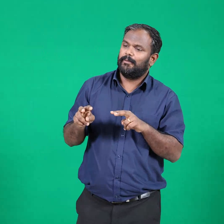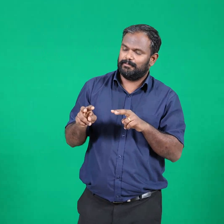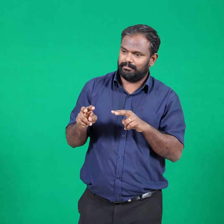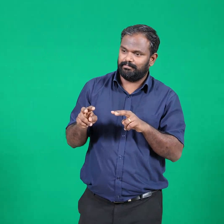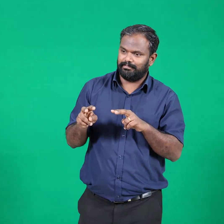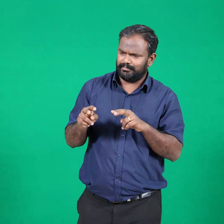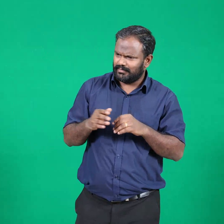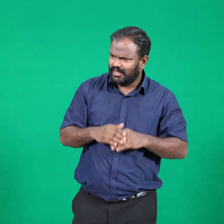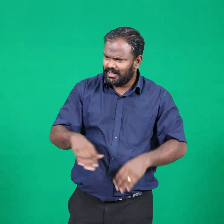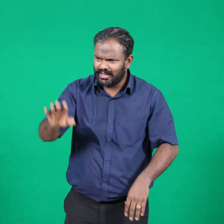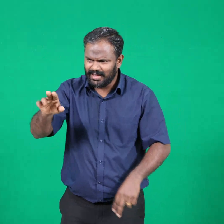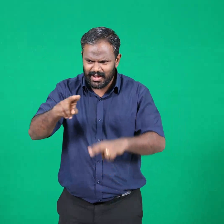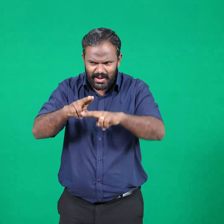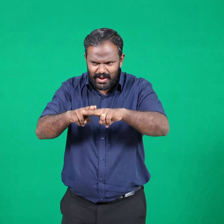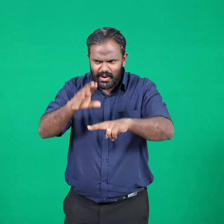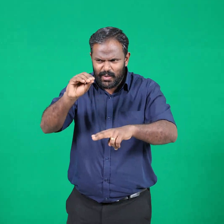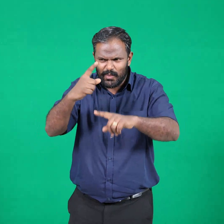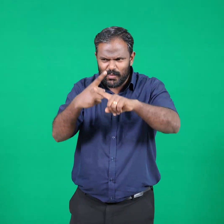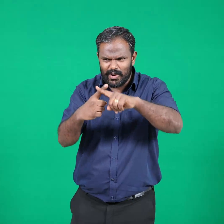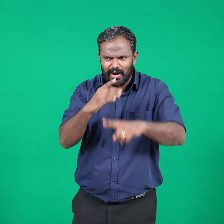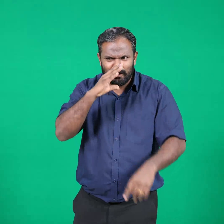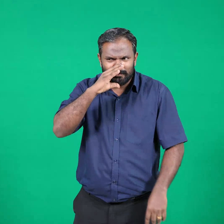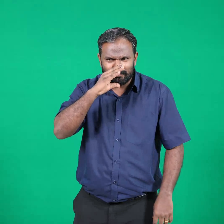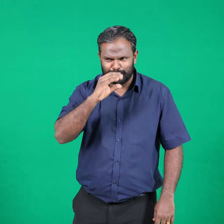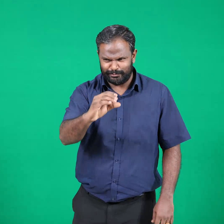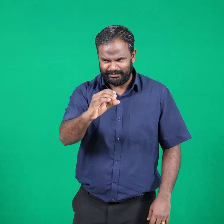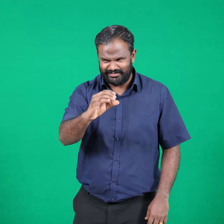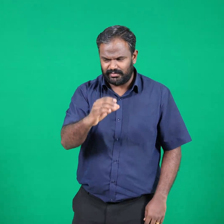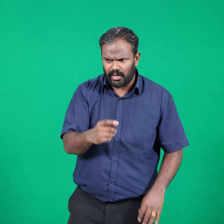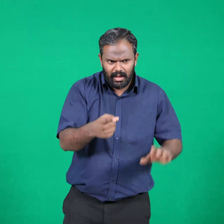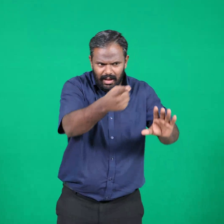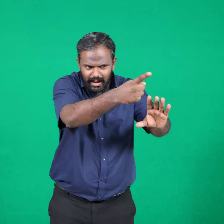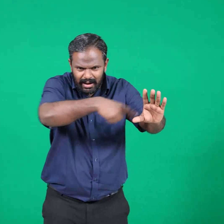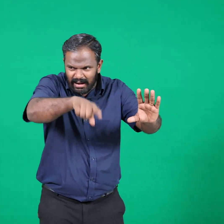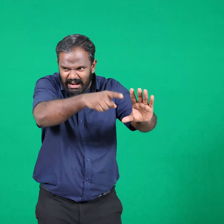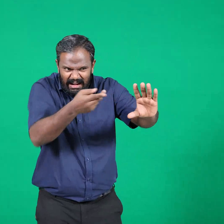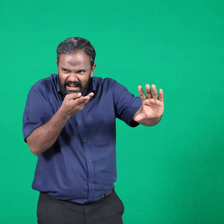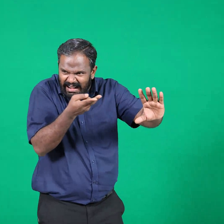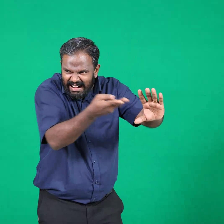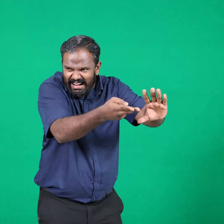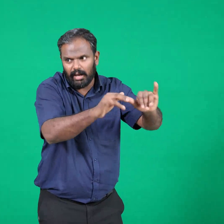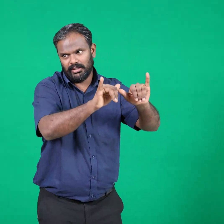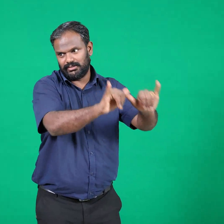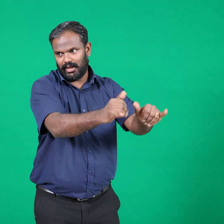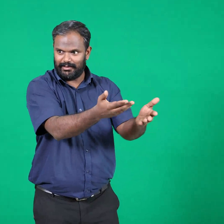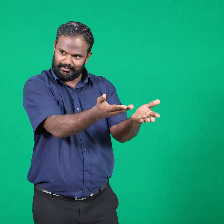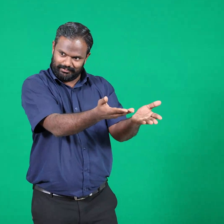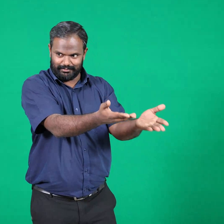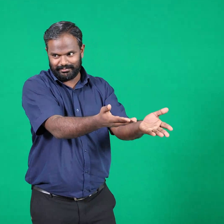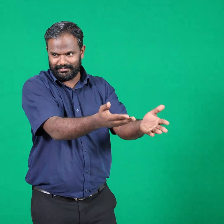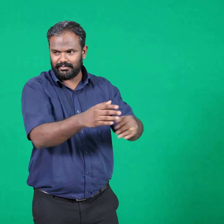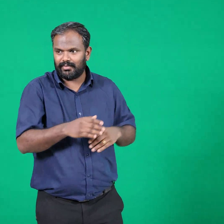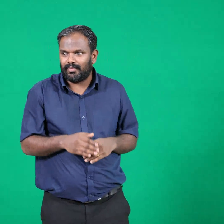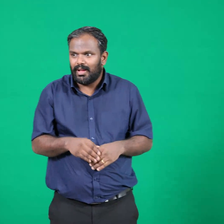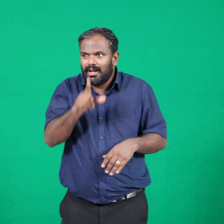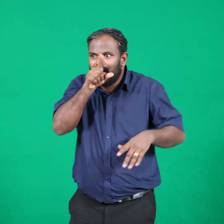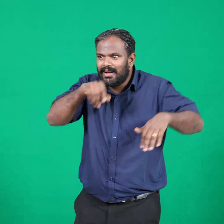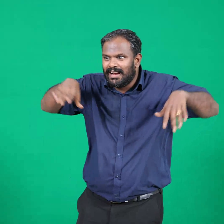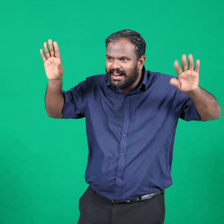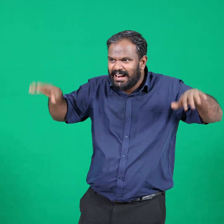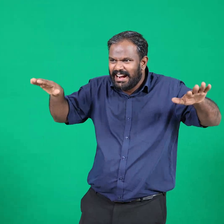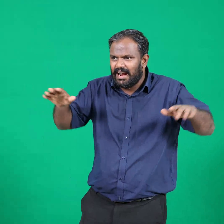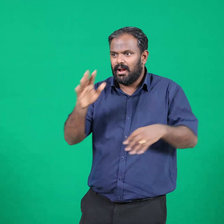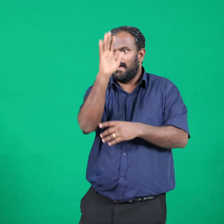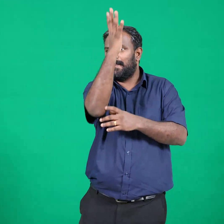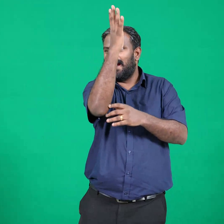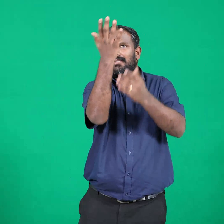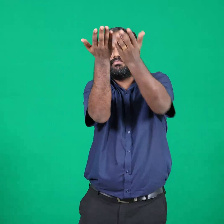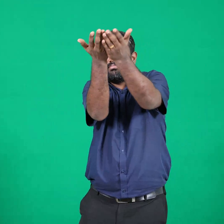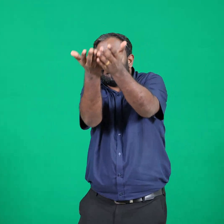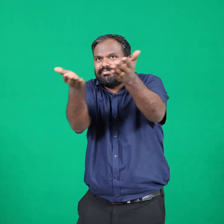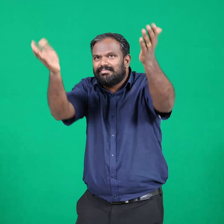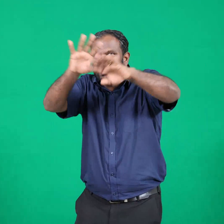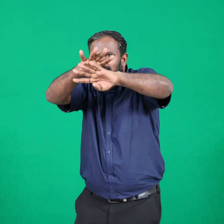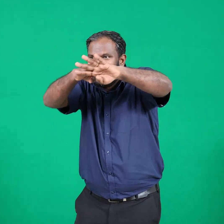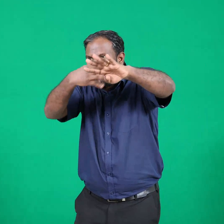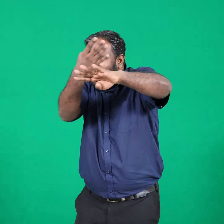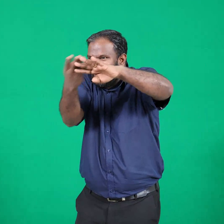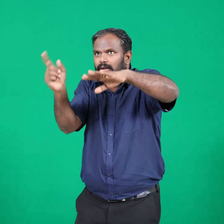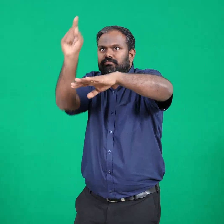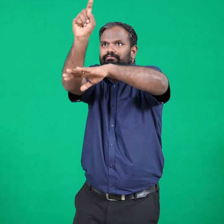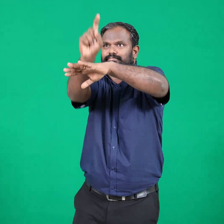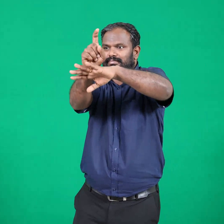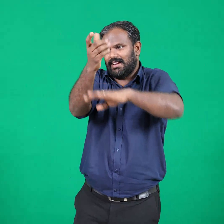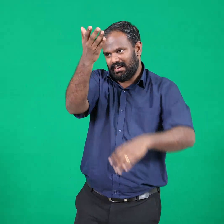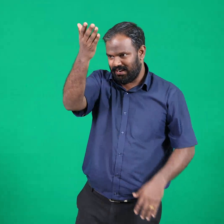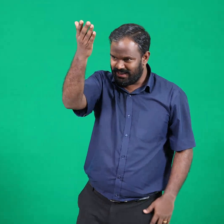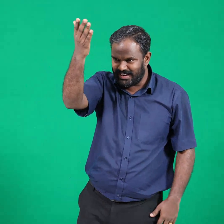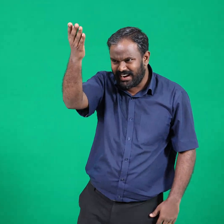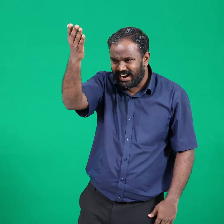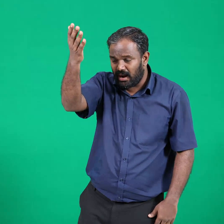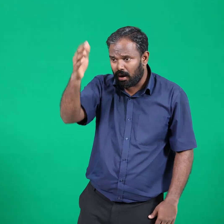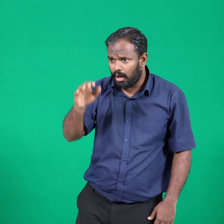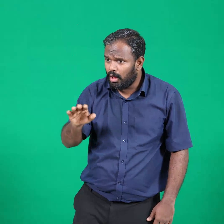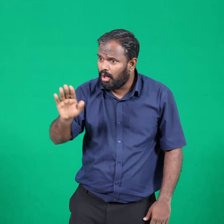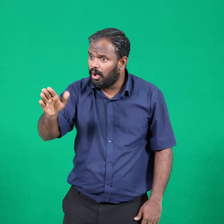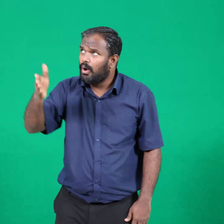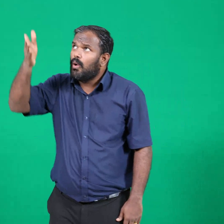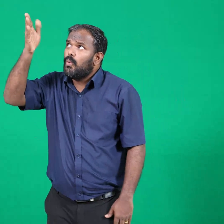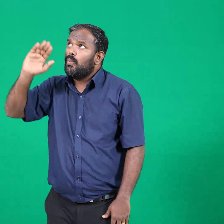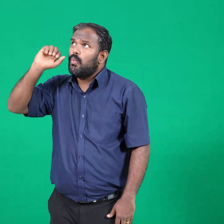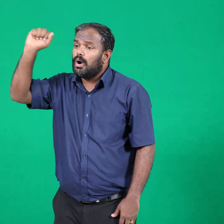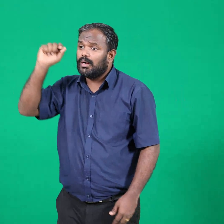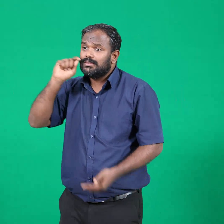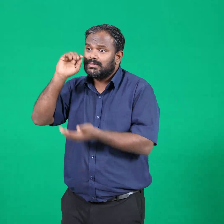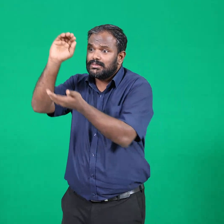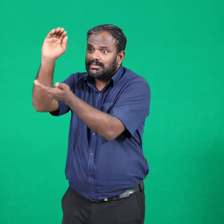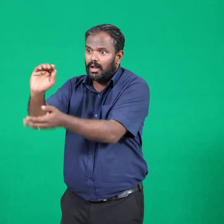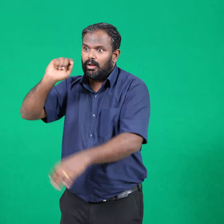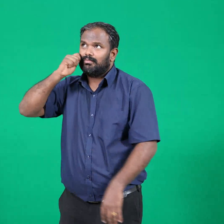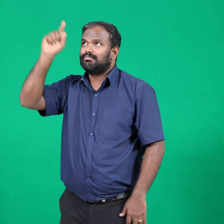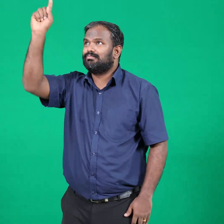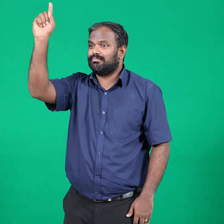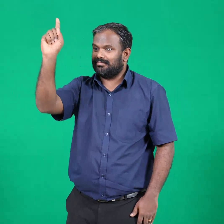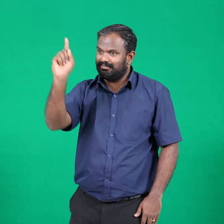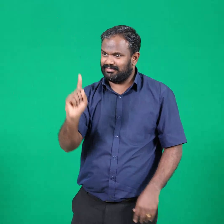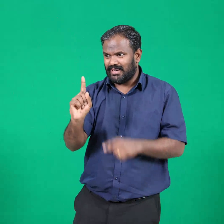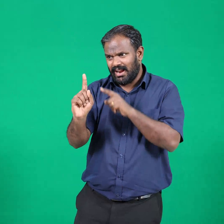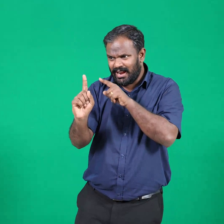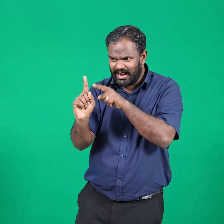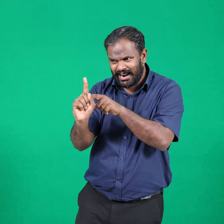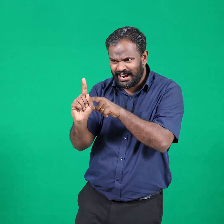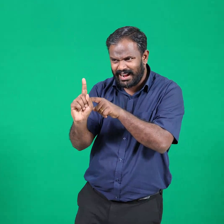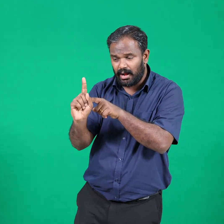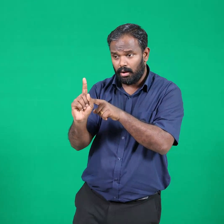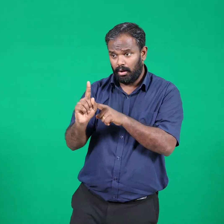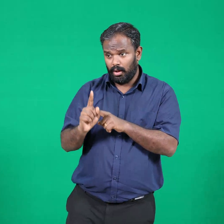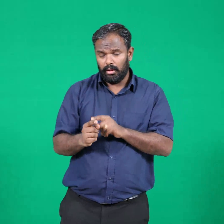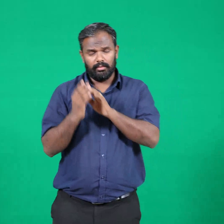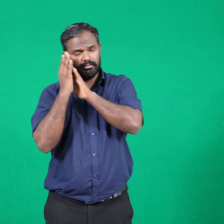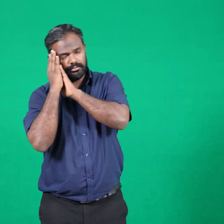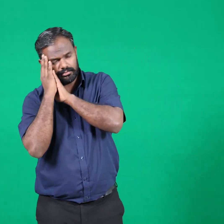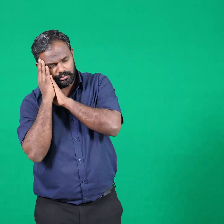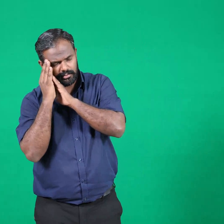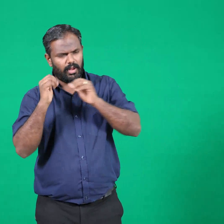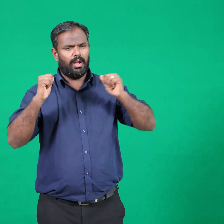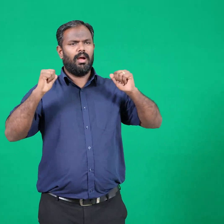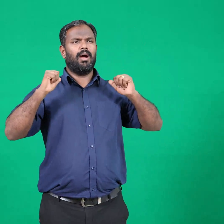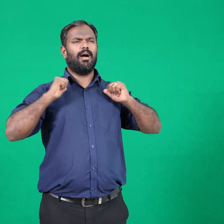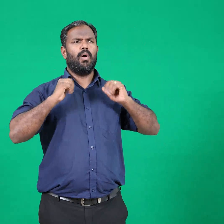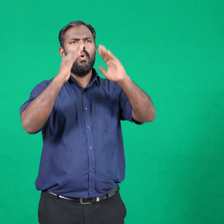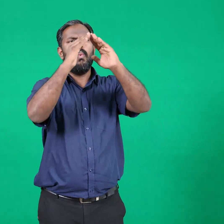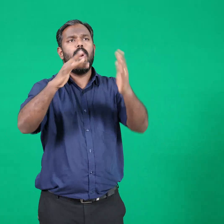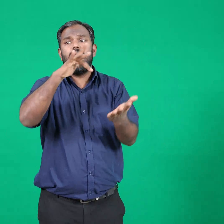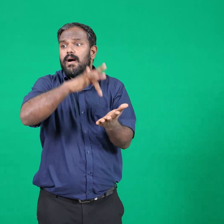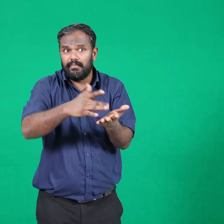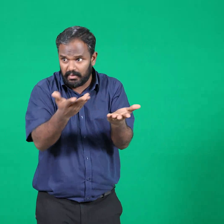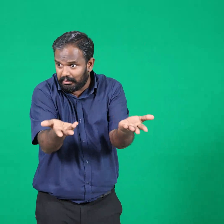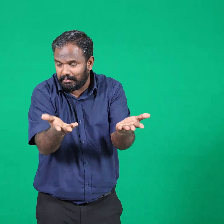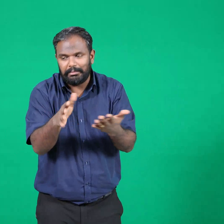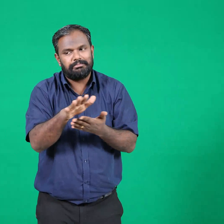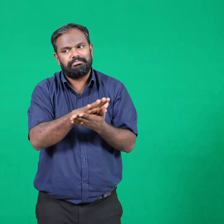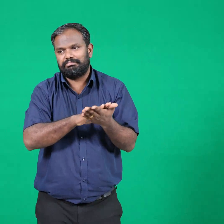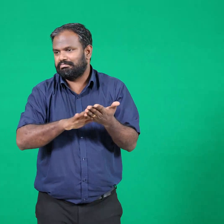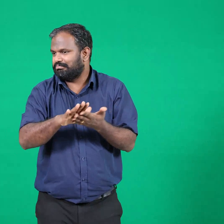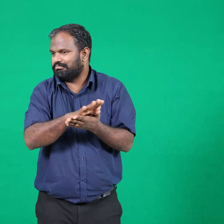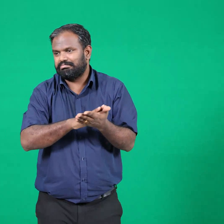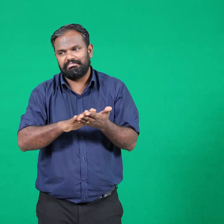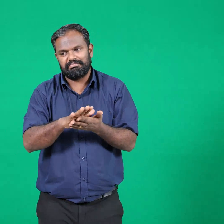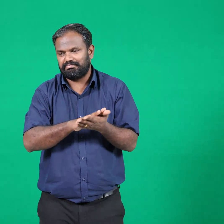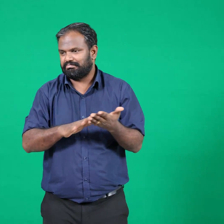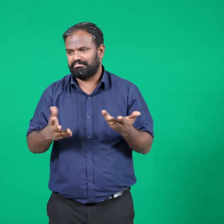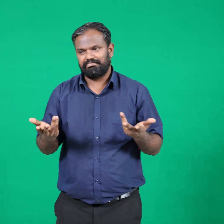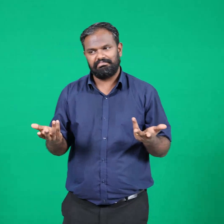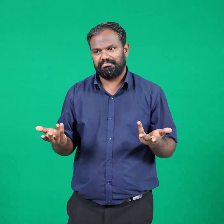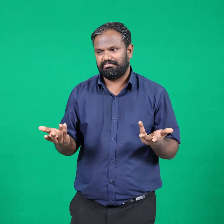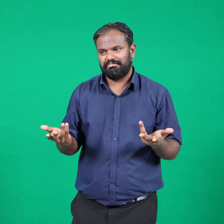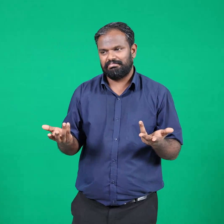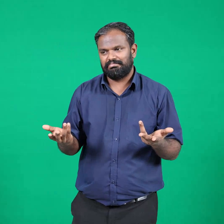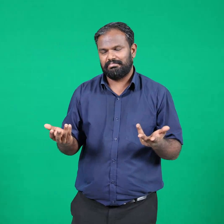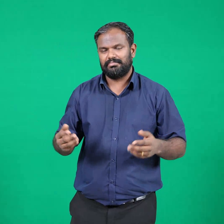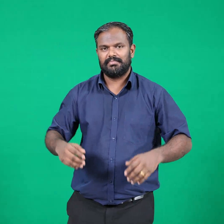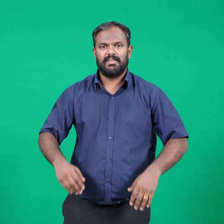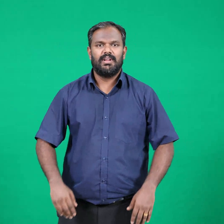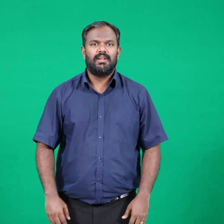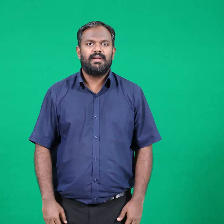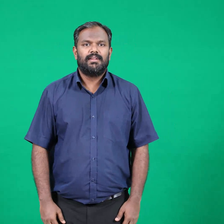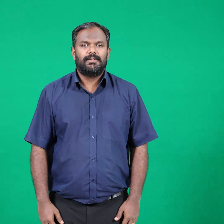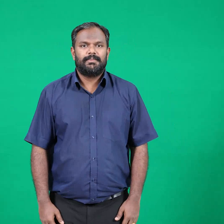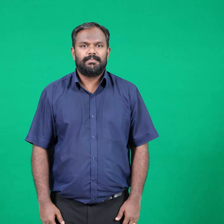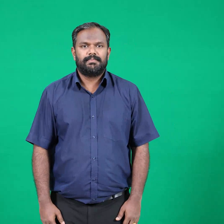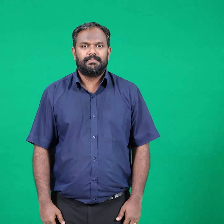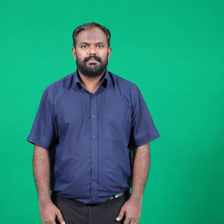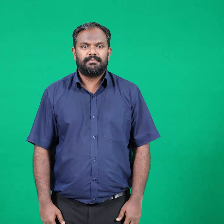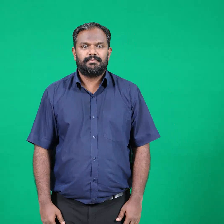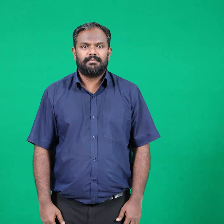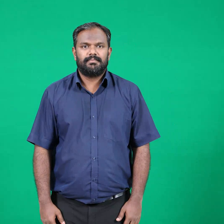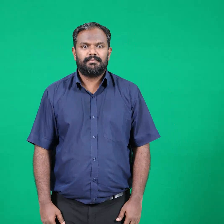Jesus replied, "Foxes have dens and birds of the air have nests, but the Son of Man has no place to lay His head."